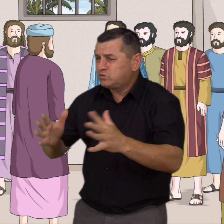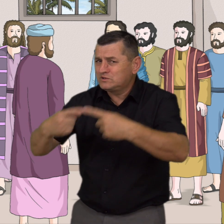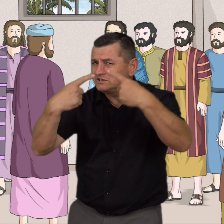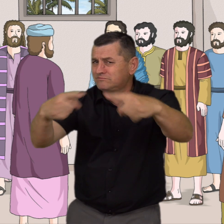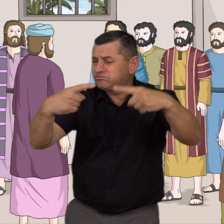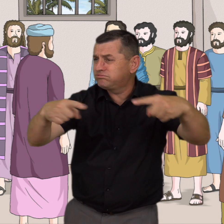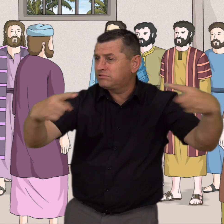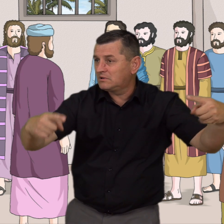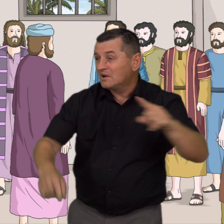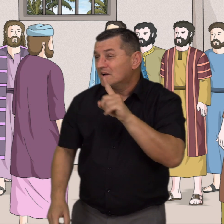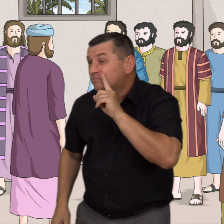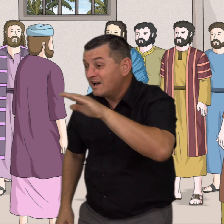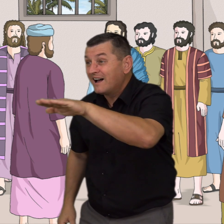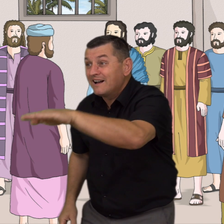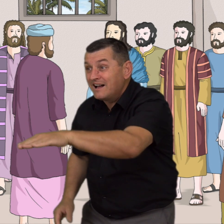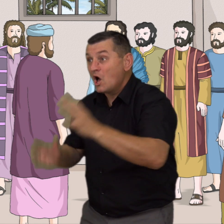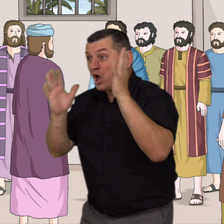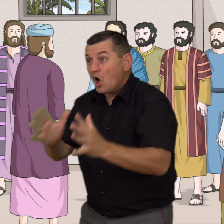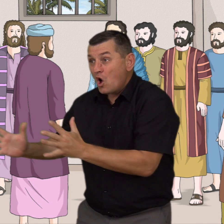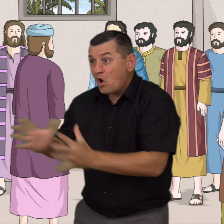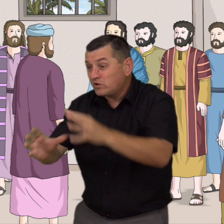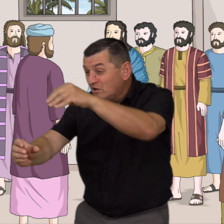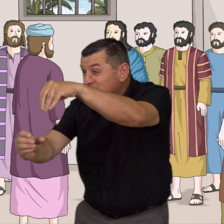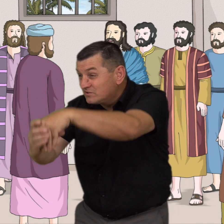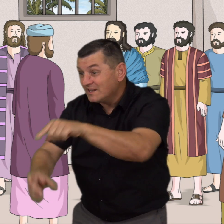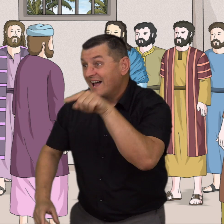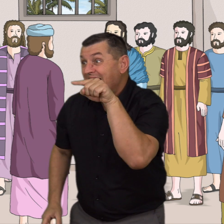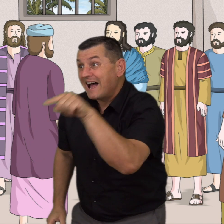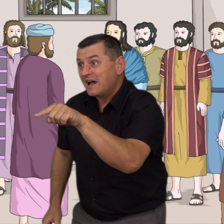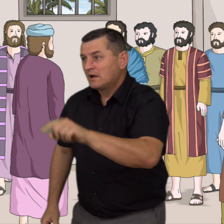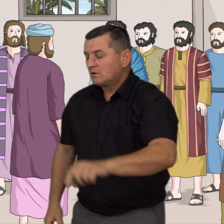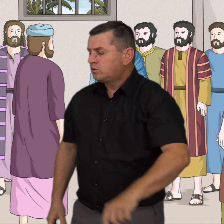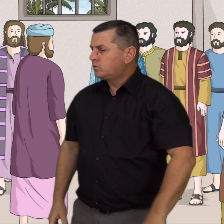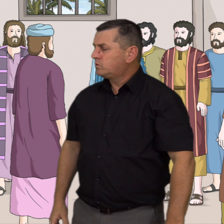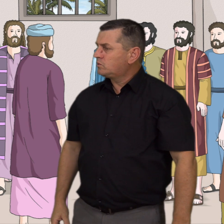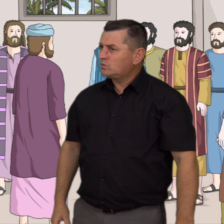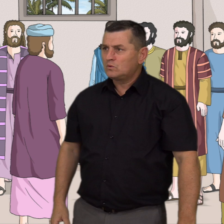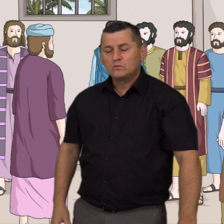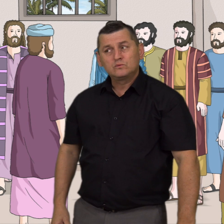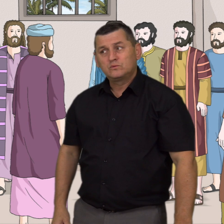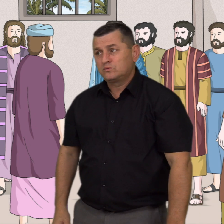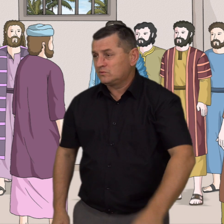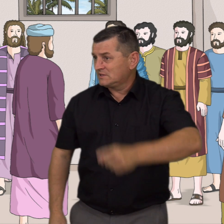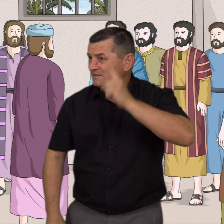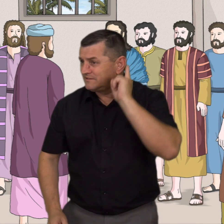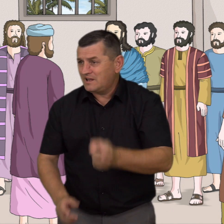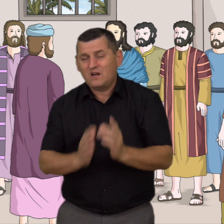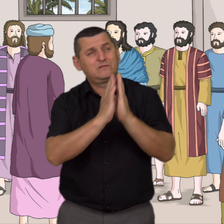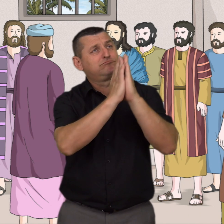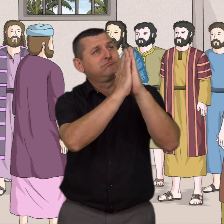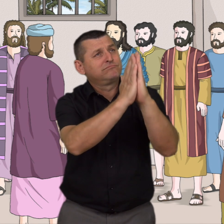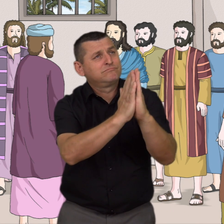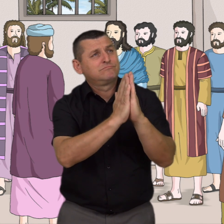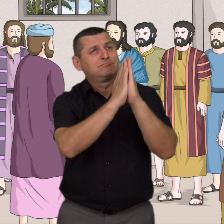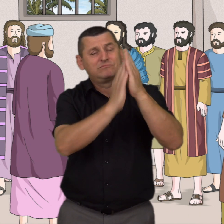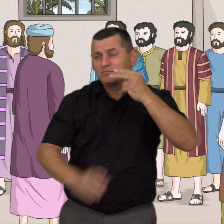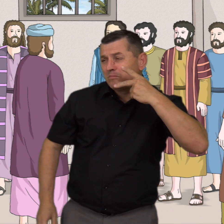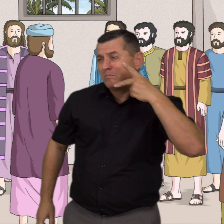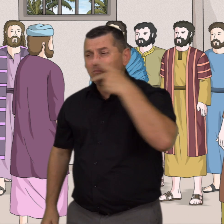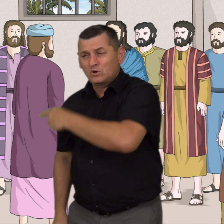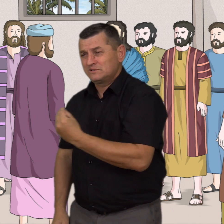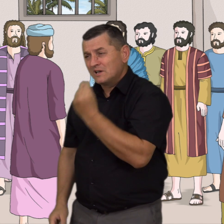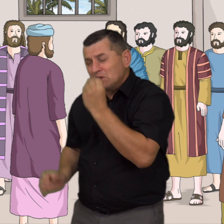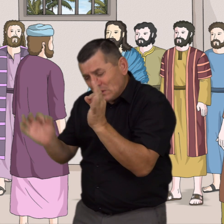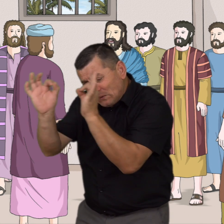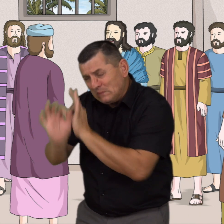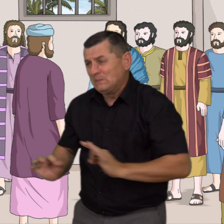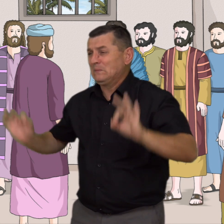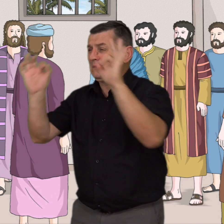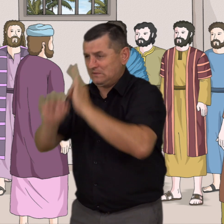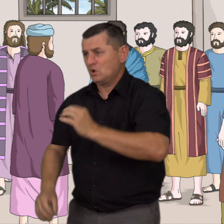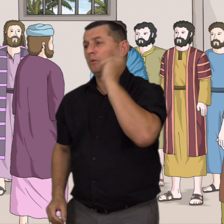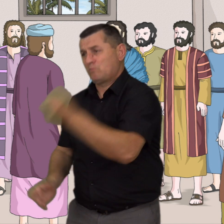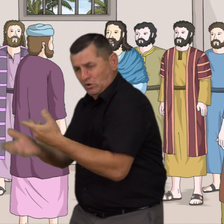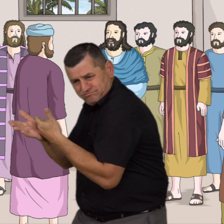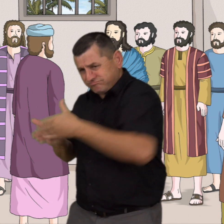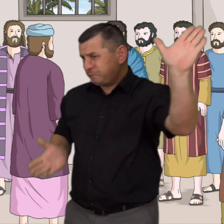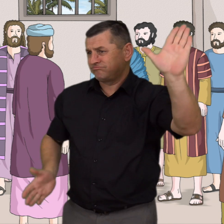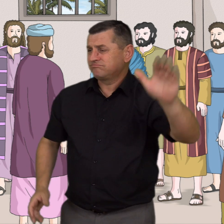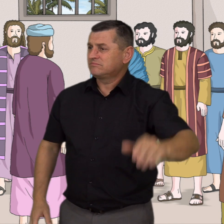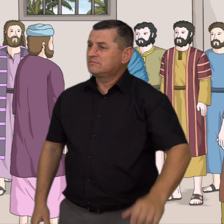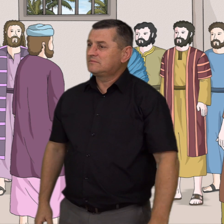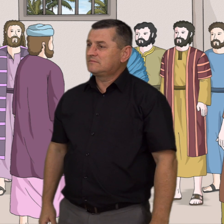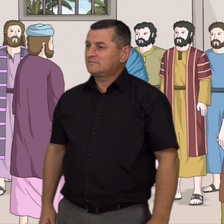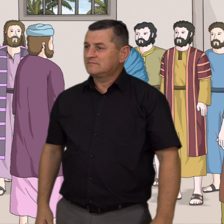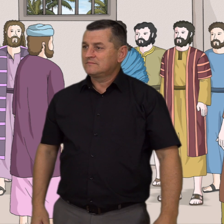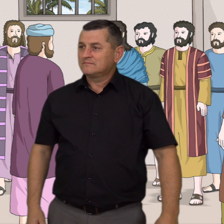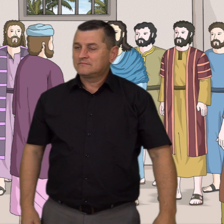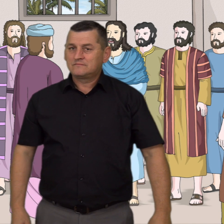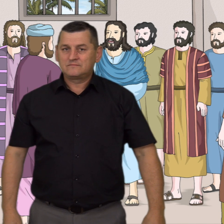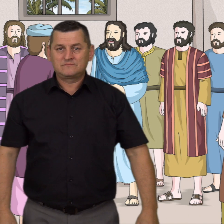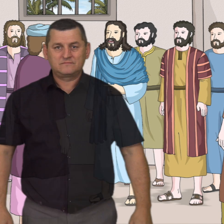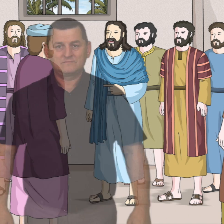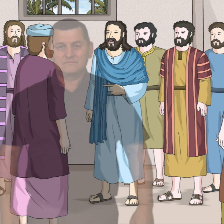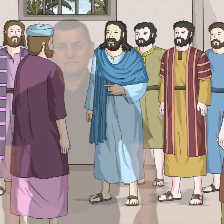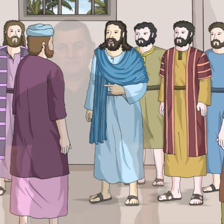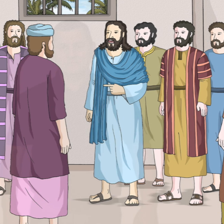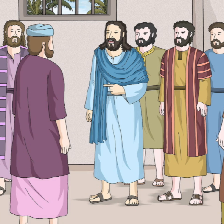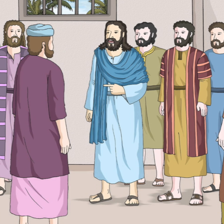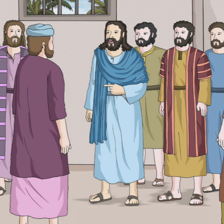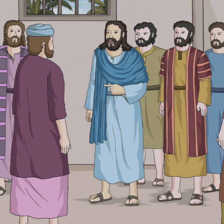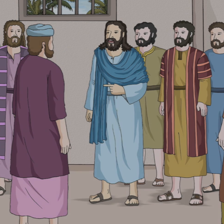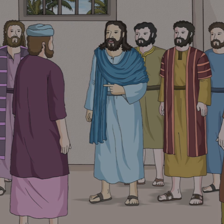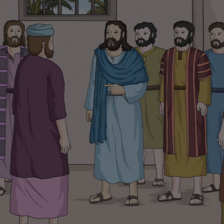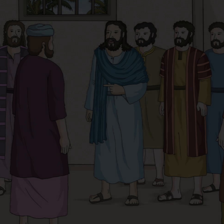Jesus answered, “This kind cannot come out, except by prayer.”